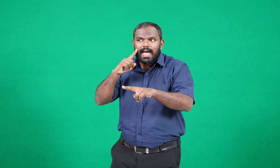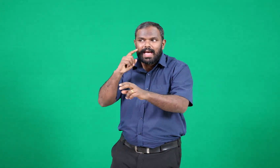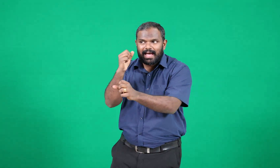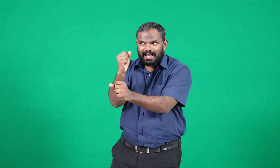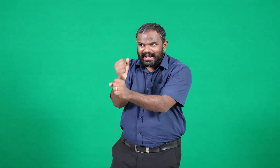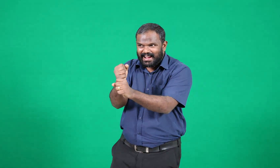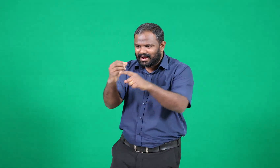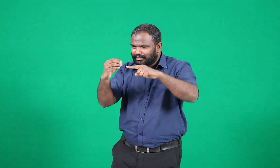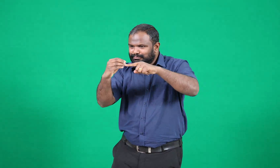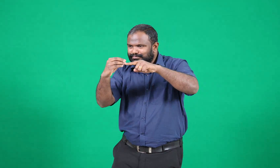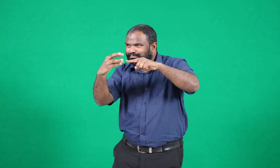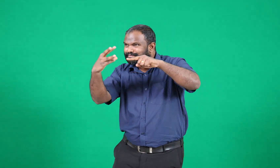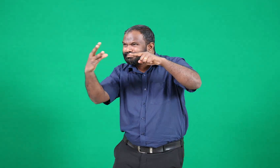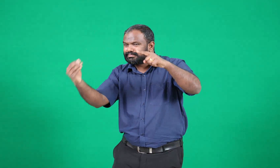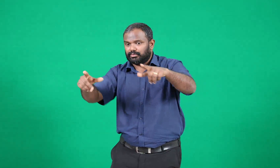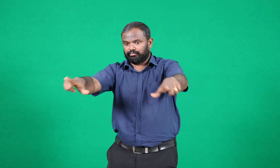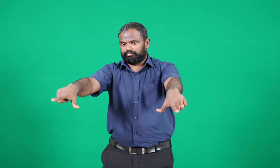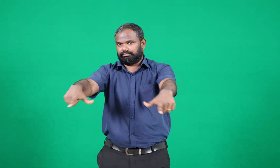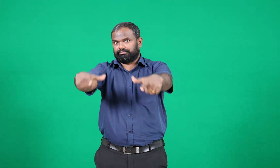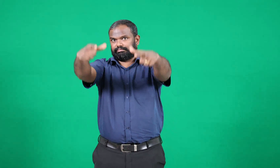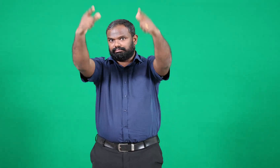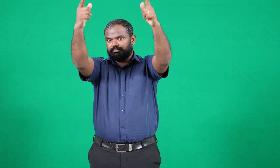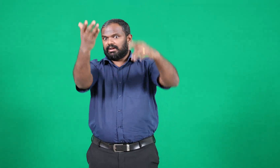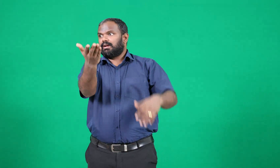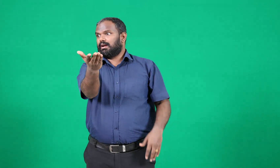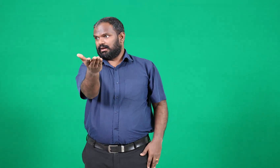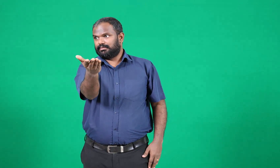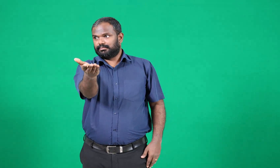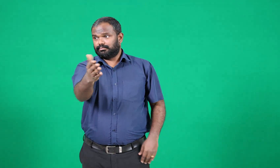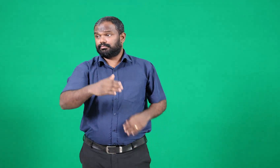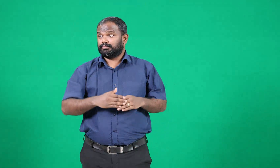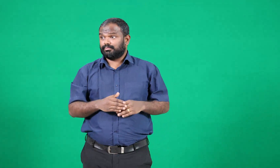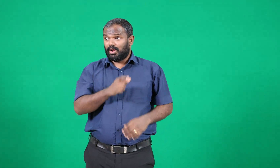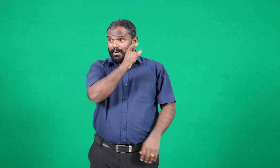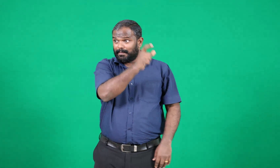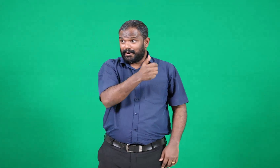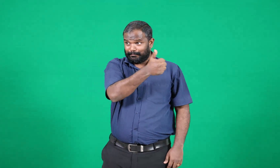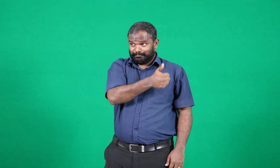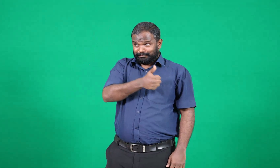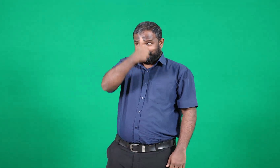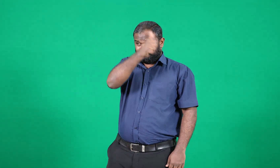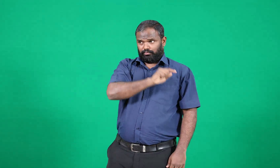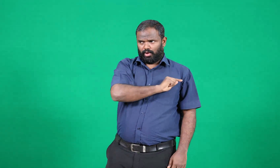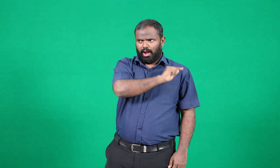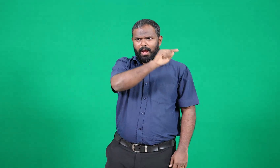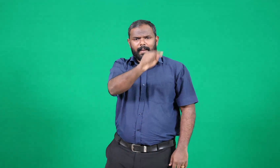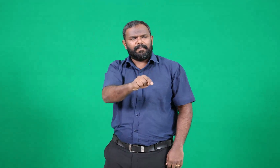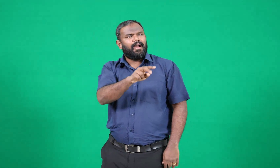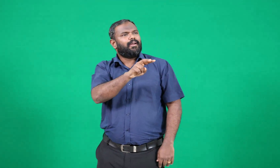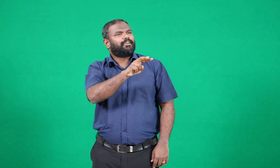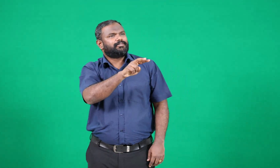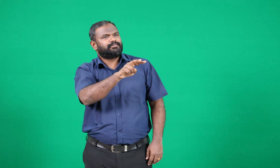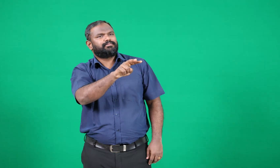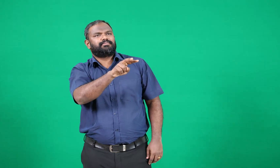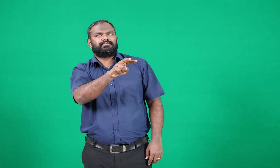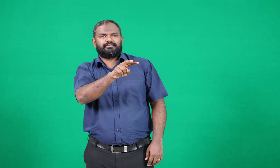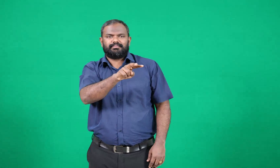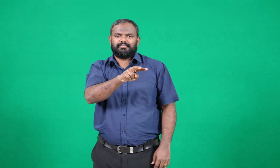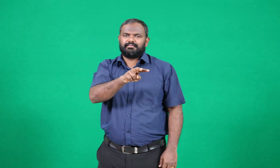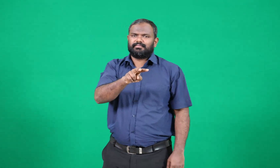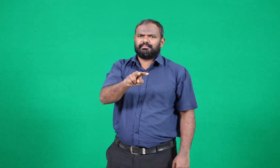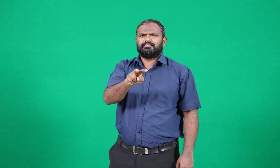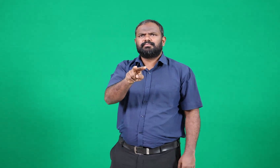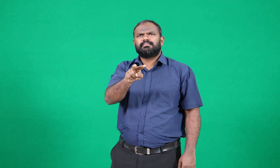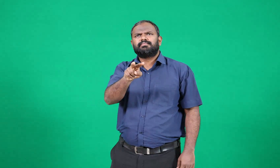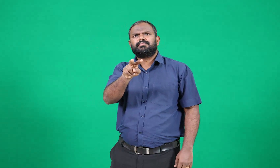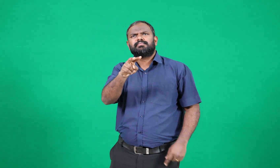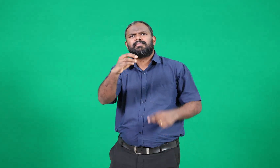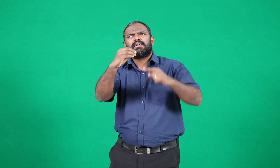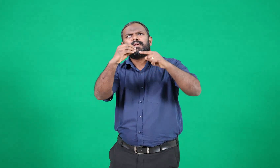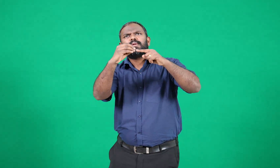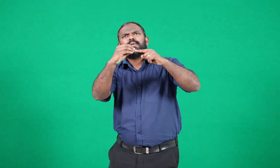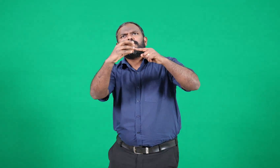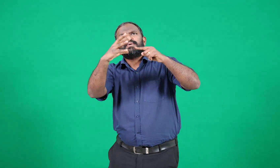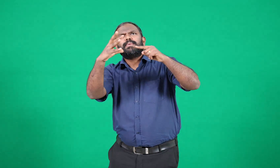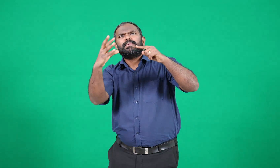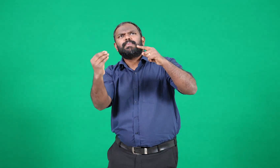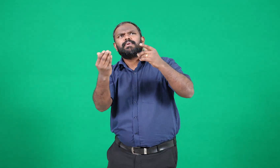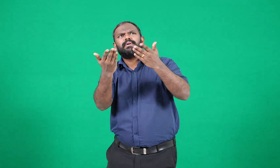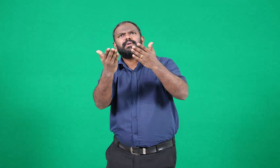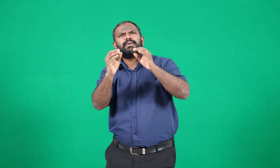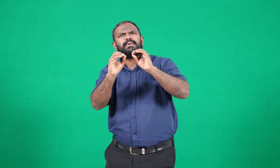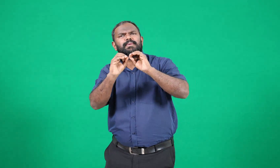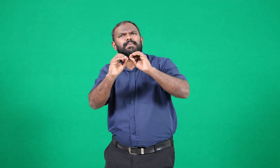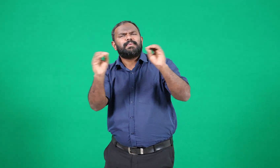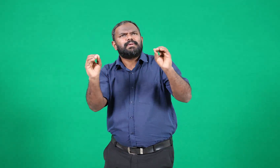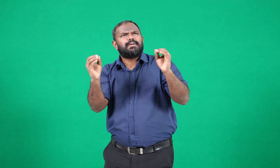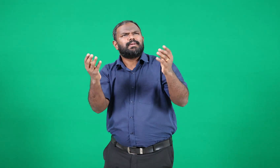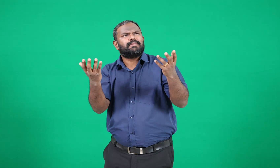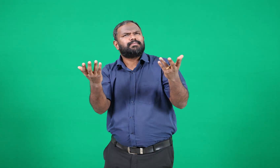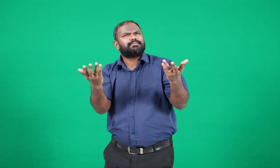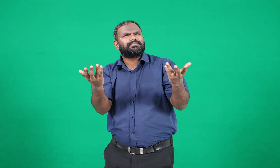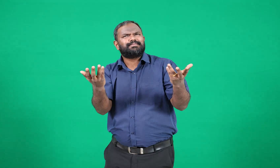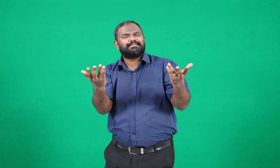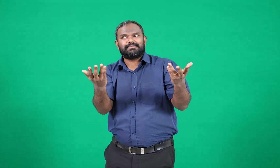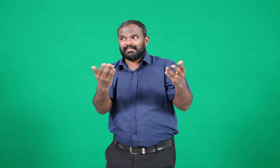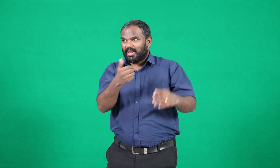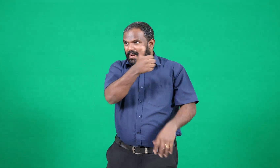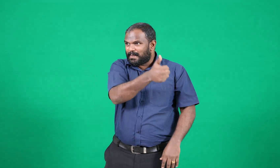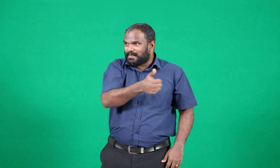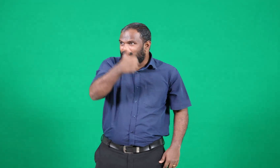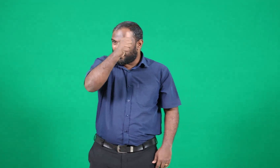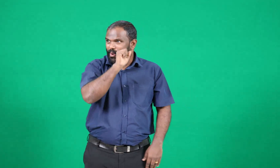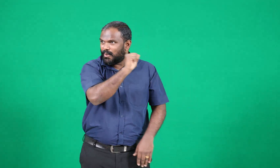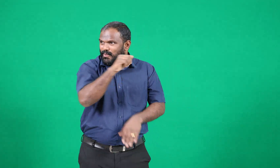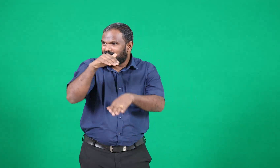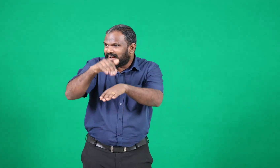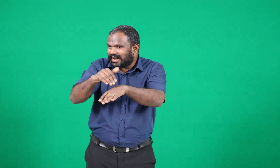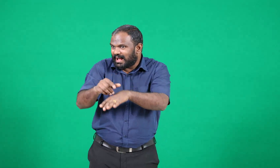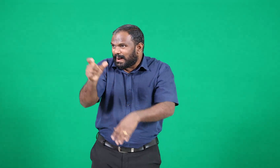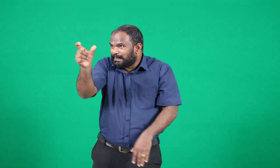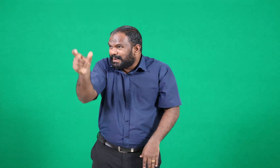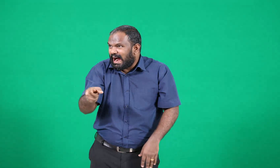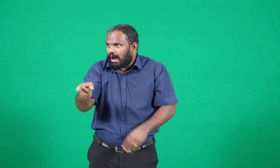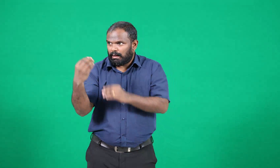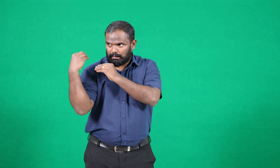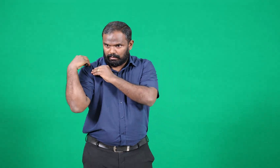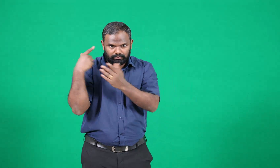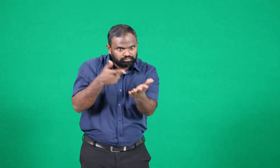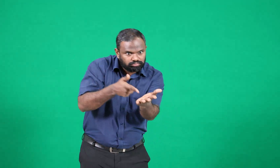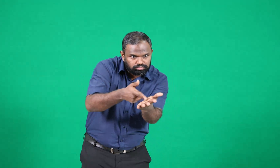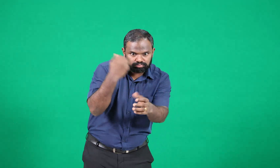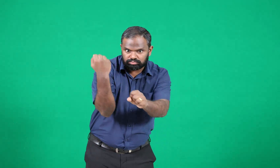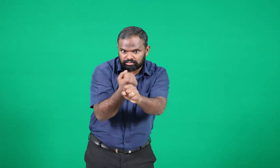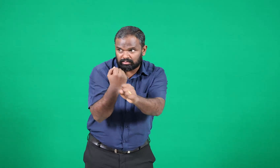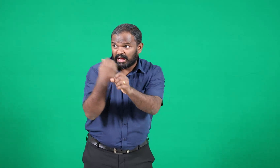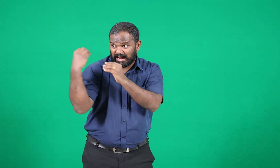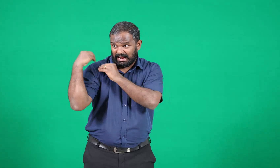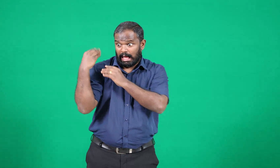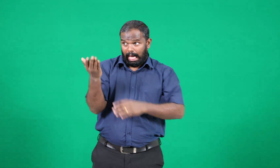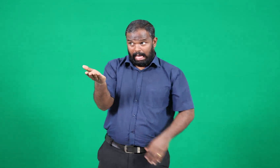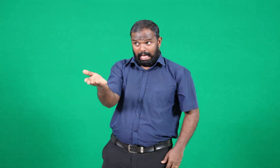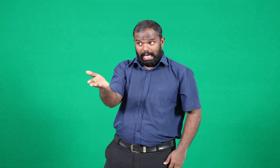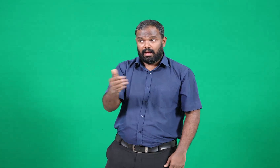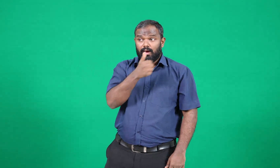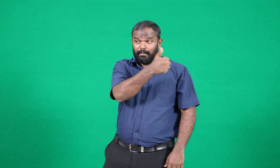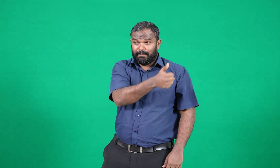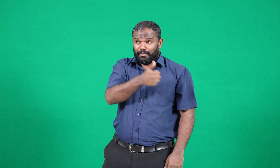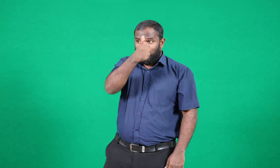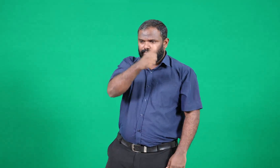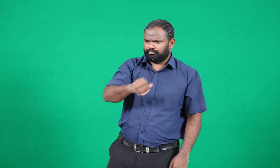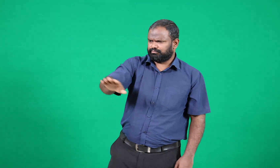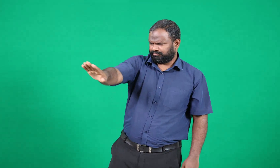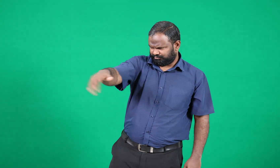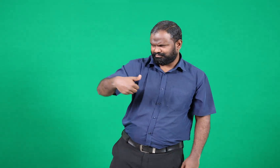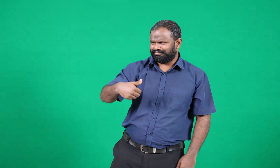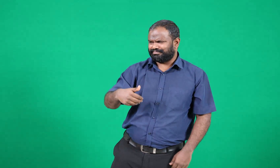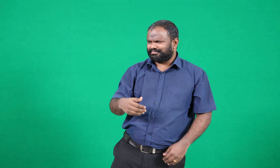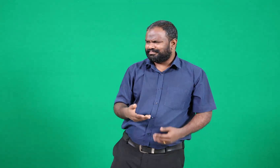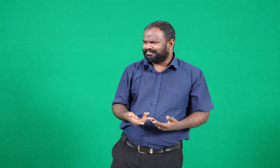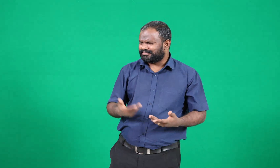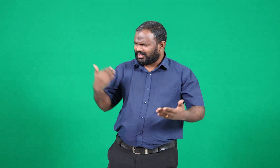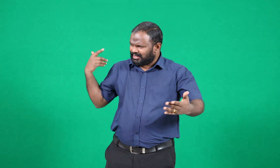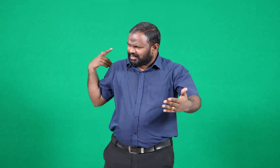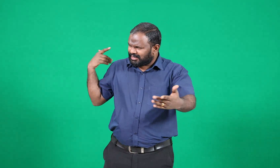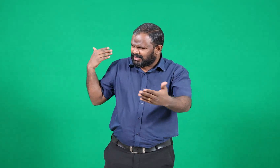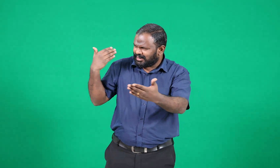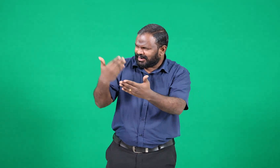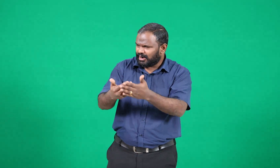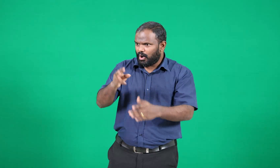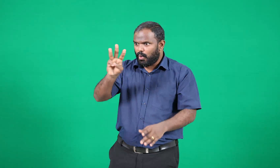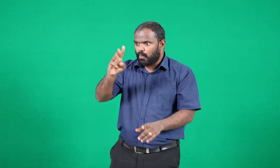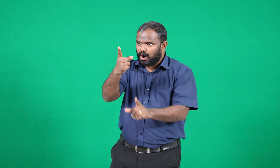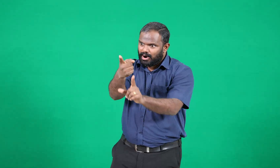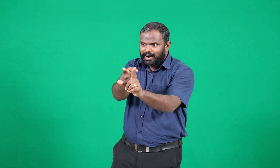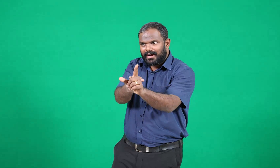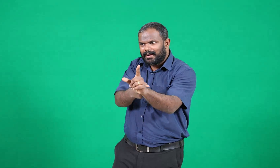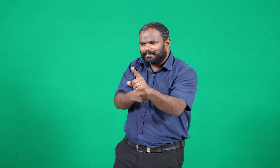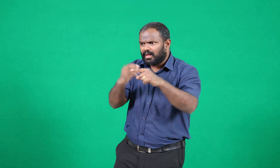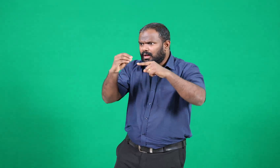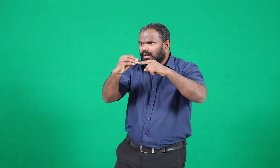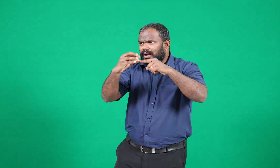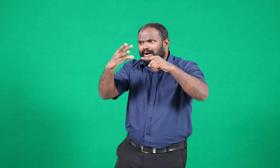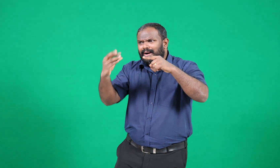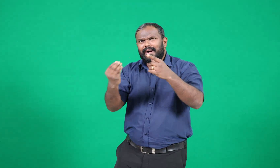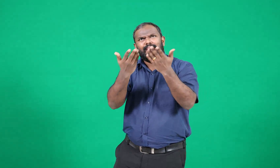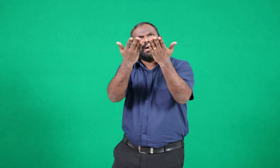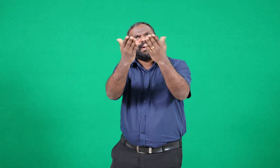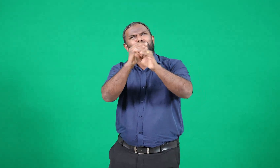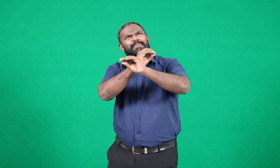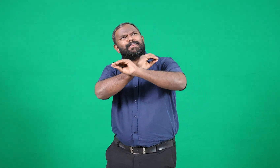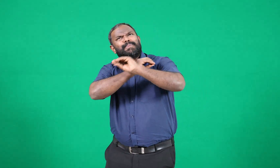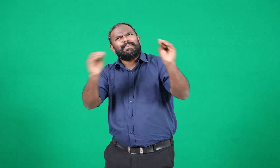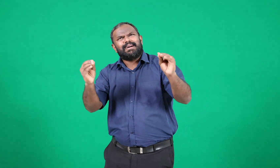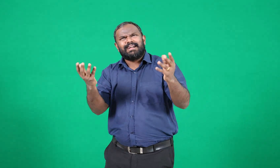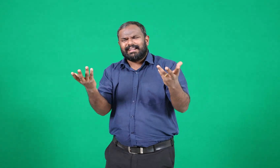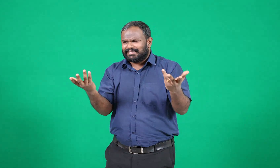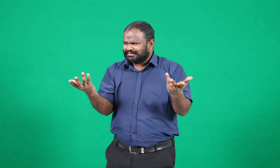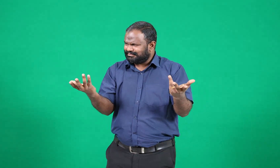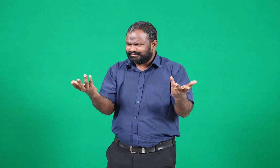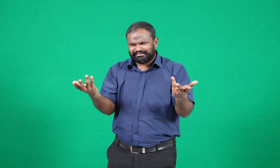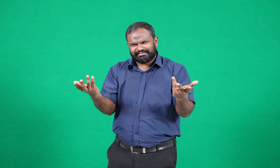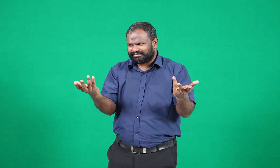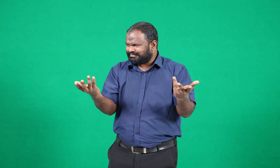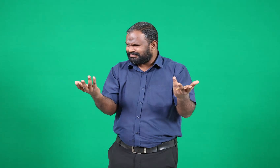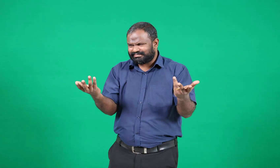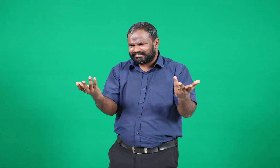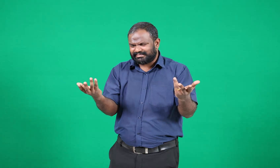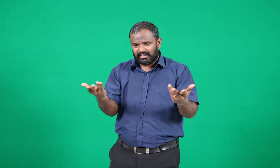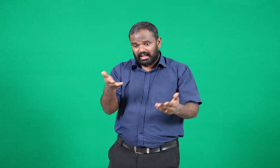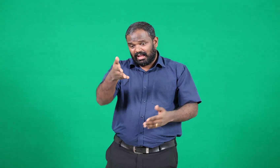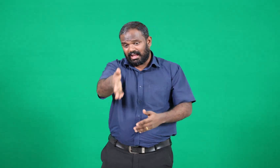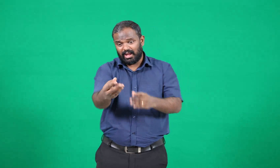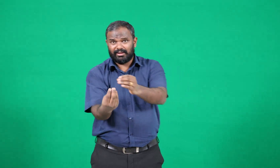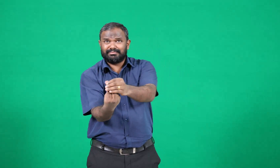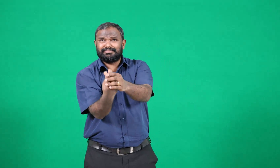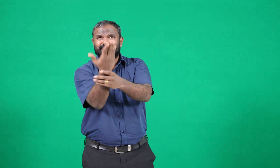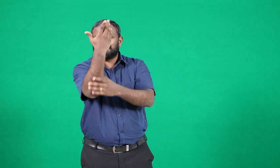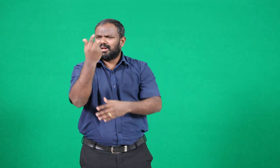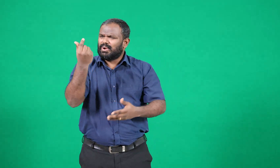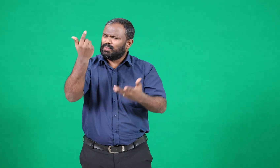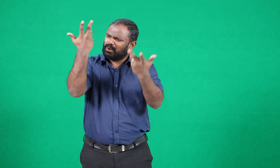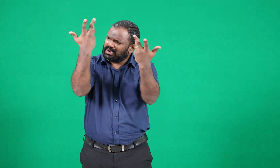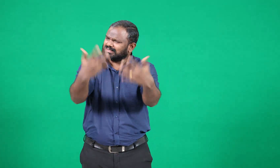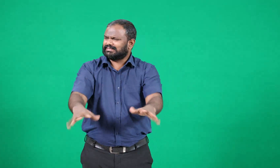So he said to the keeper of the vineyard, ' Look, for the past three years I have come to search for fruit on this fig tree and haven' t found any.